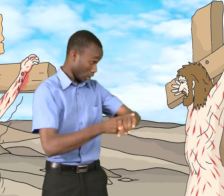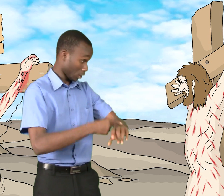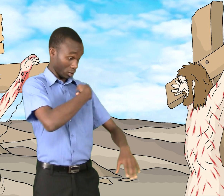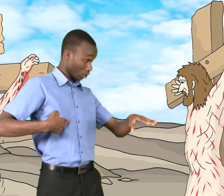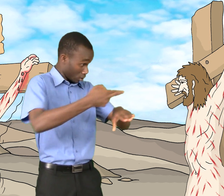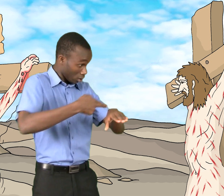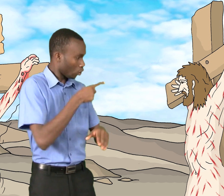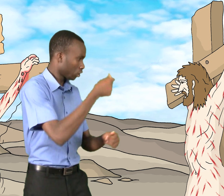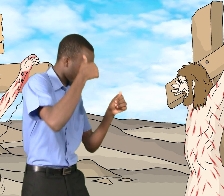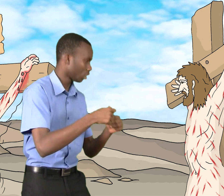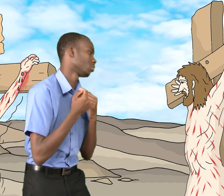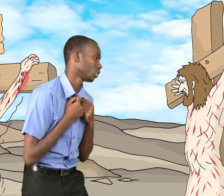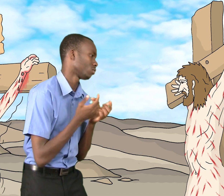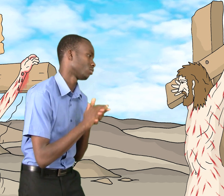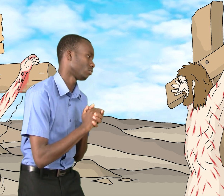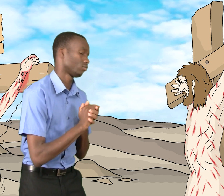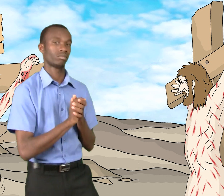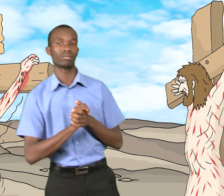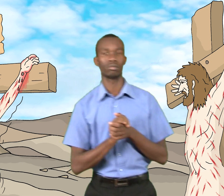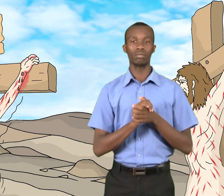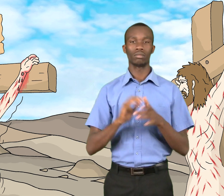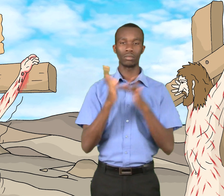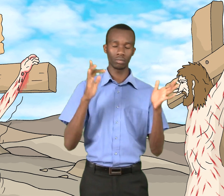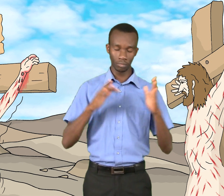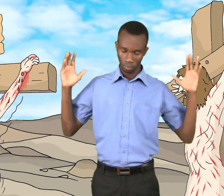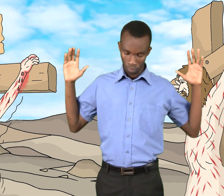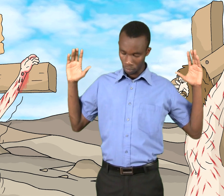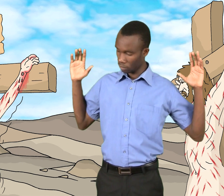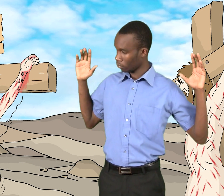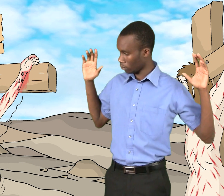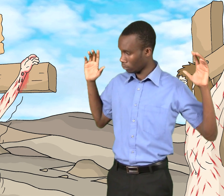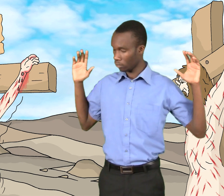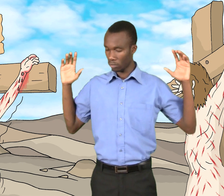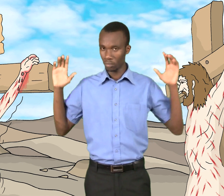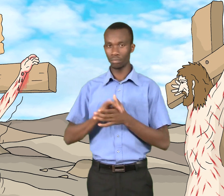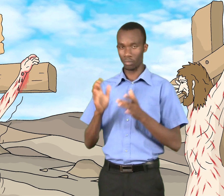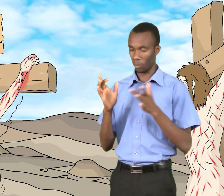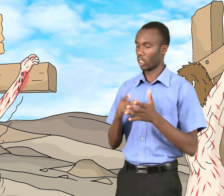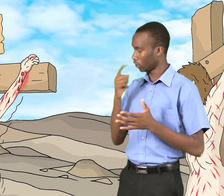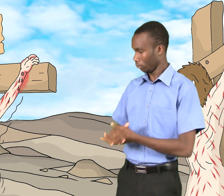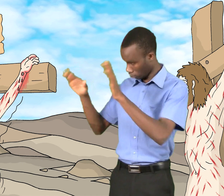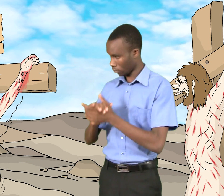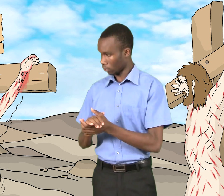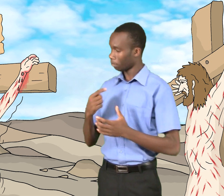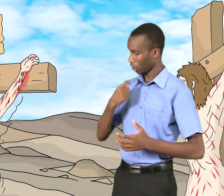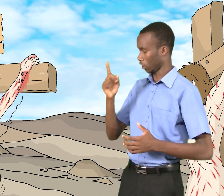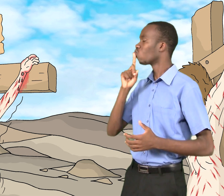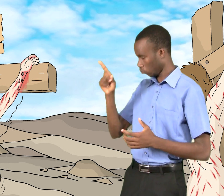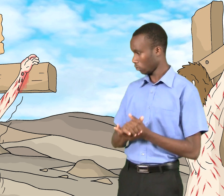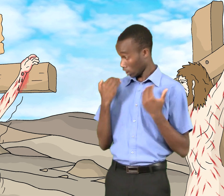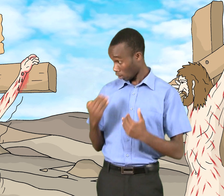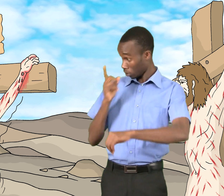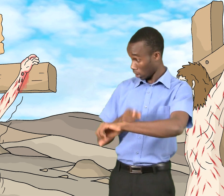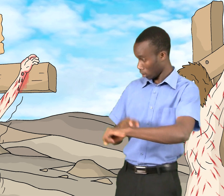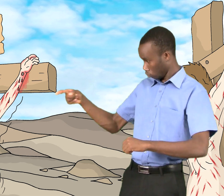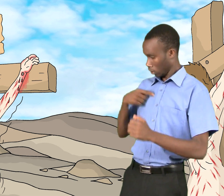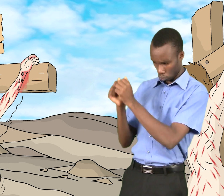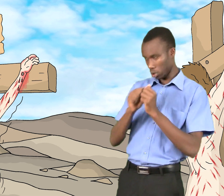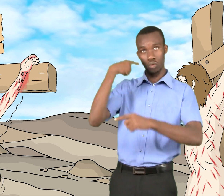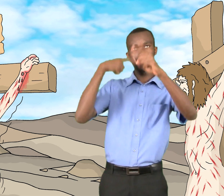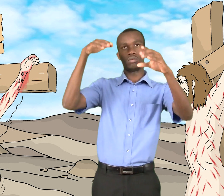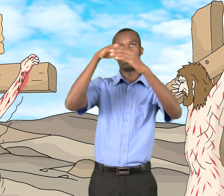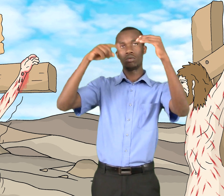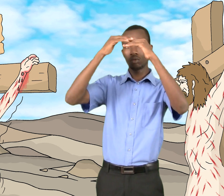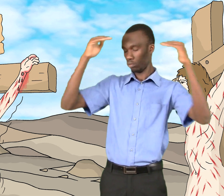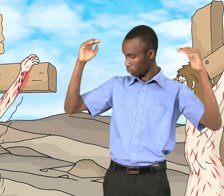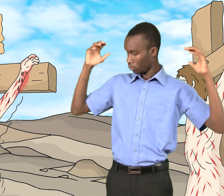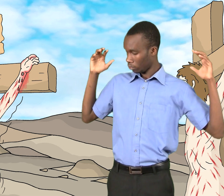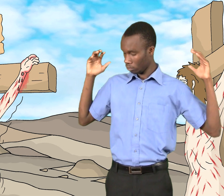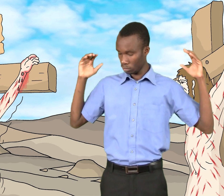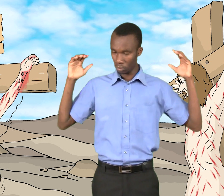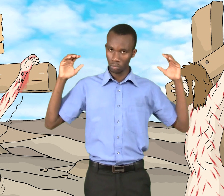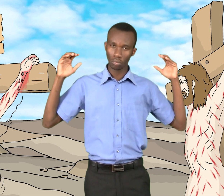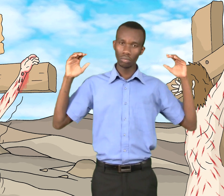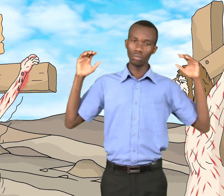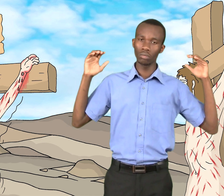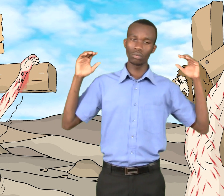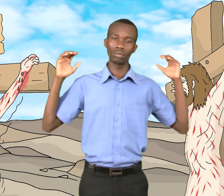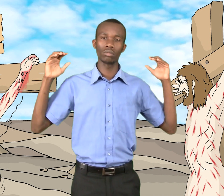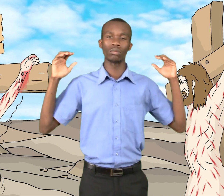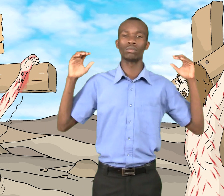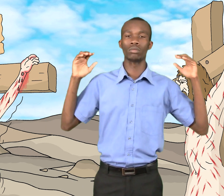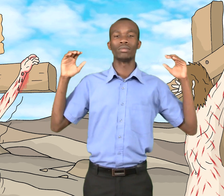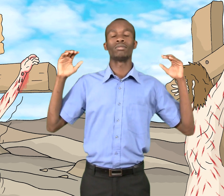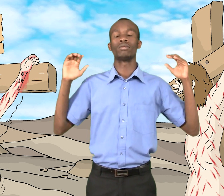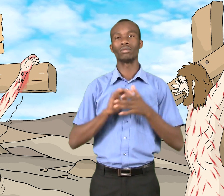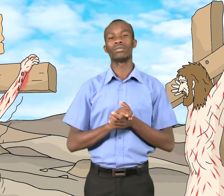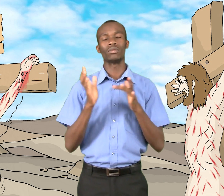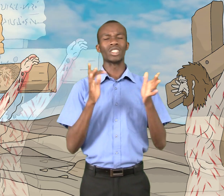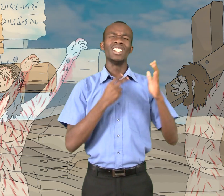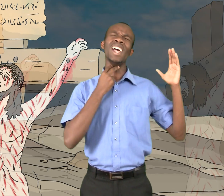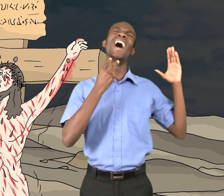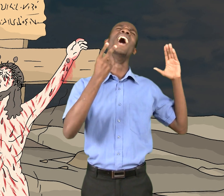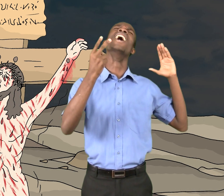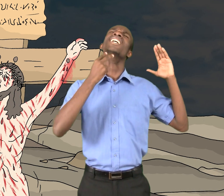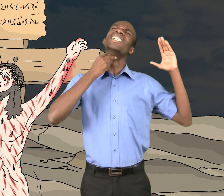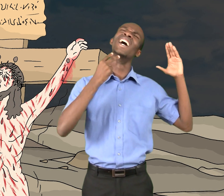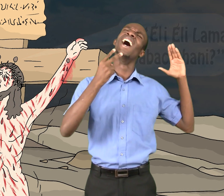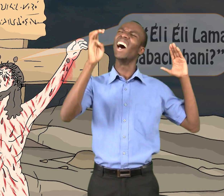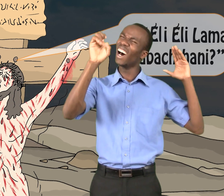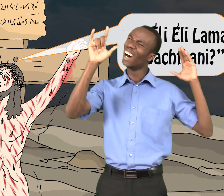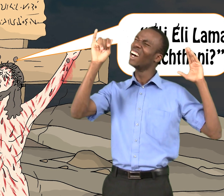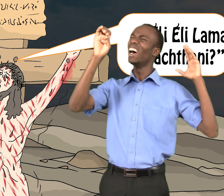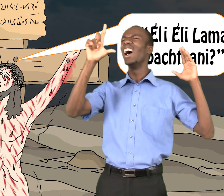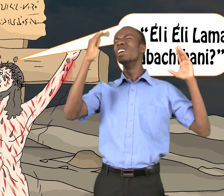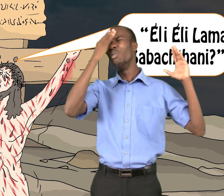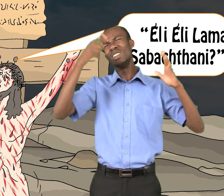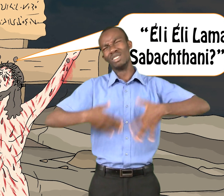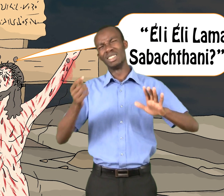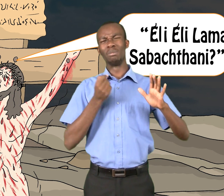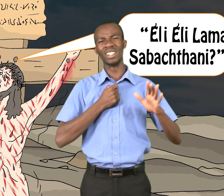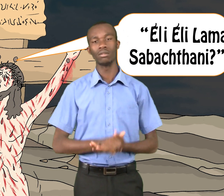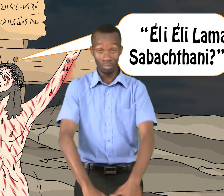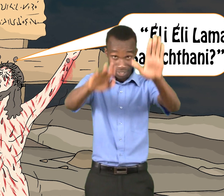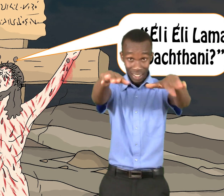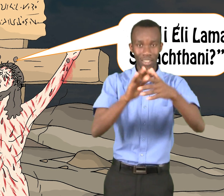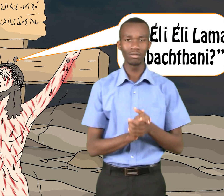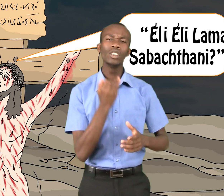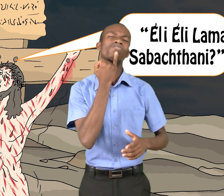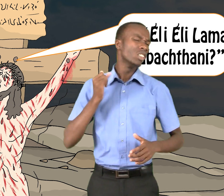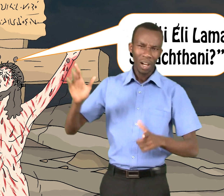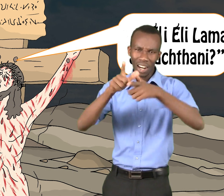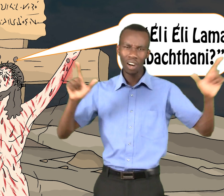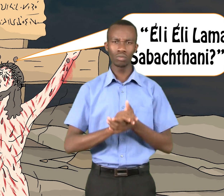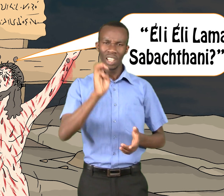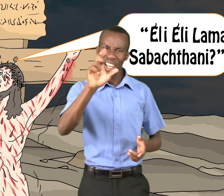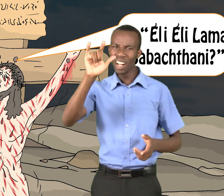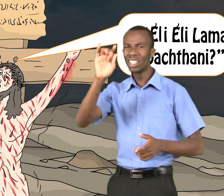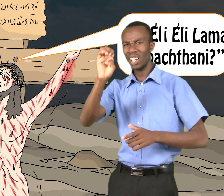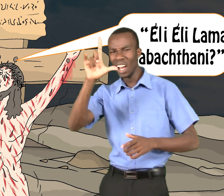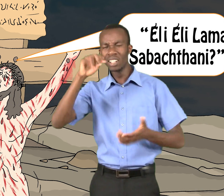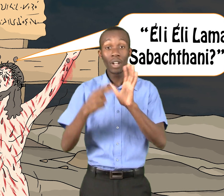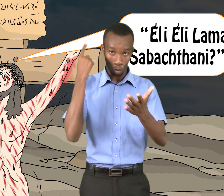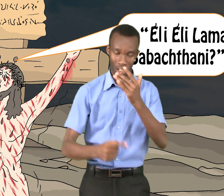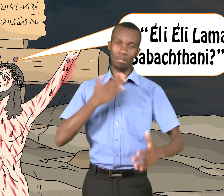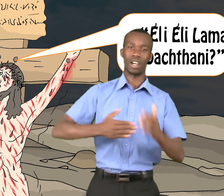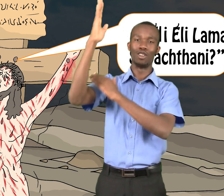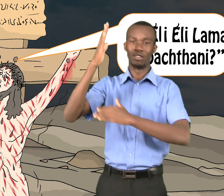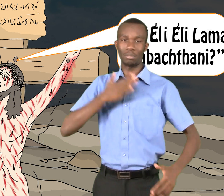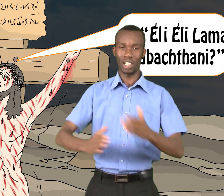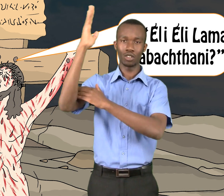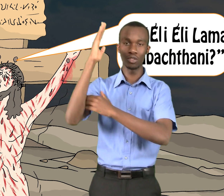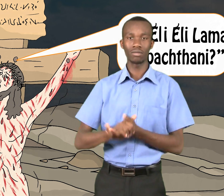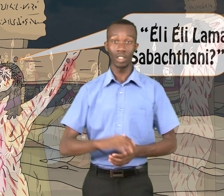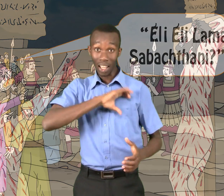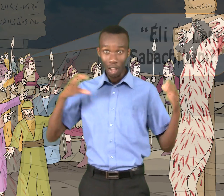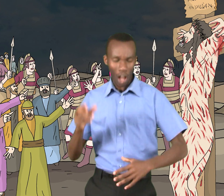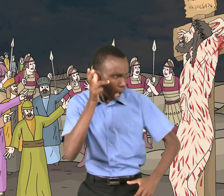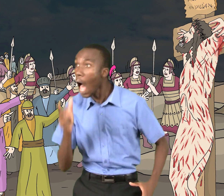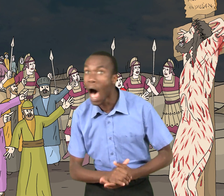which means, “My God, My God, why have You forsaken Me?”